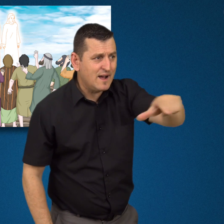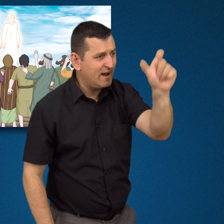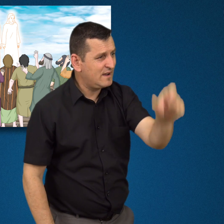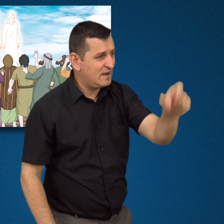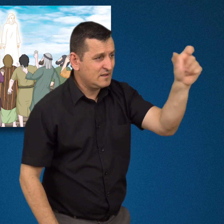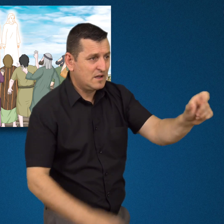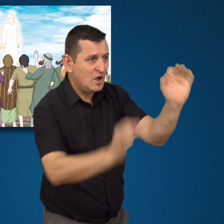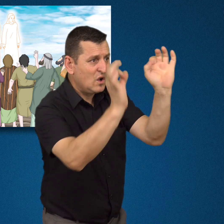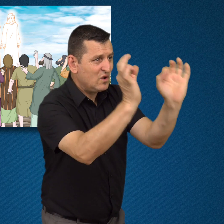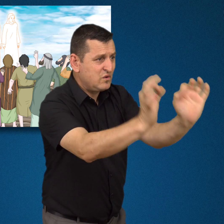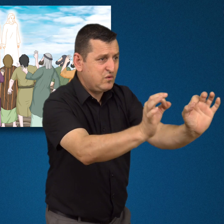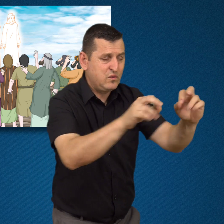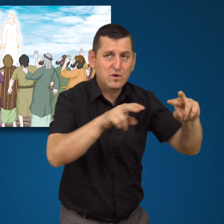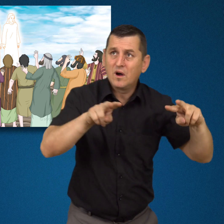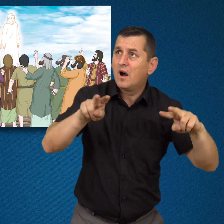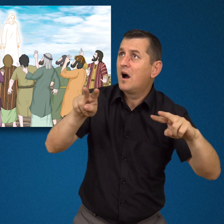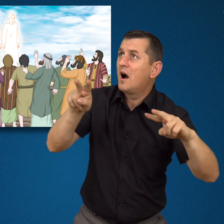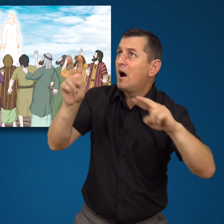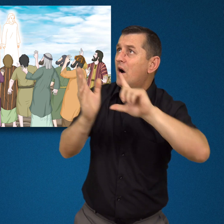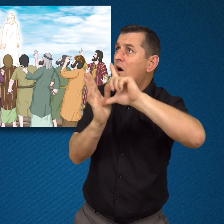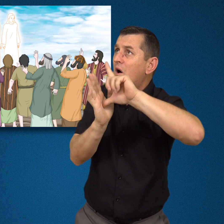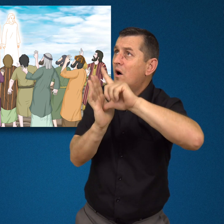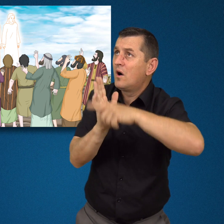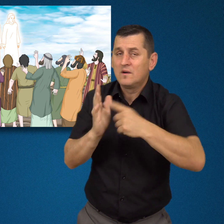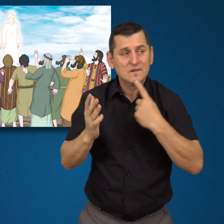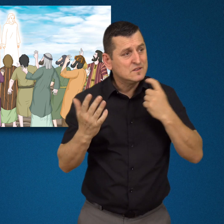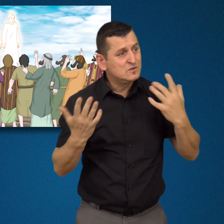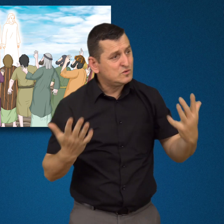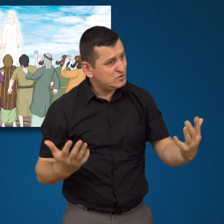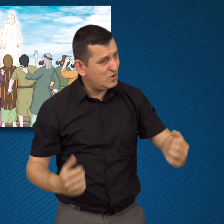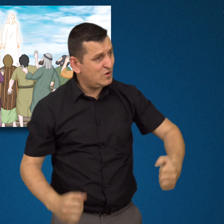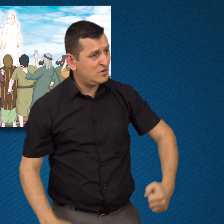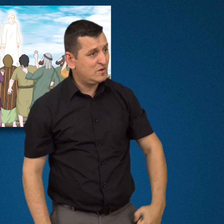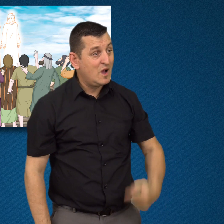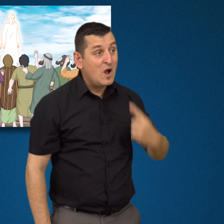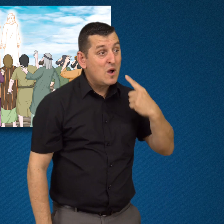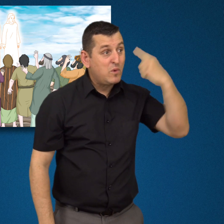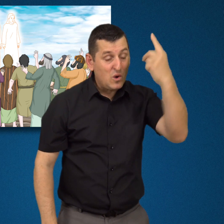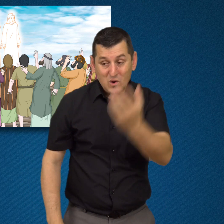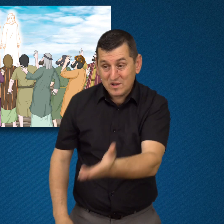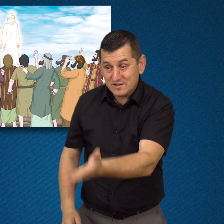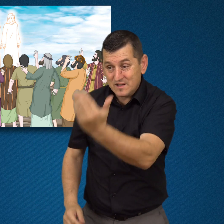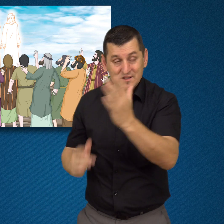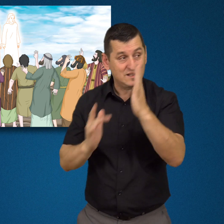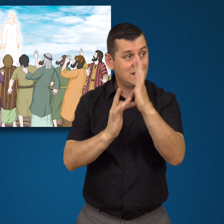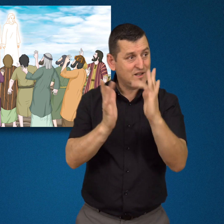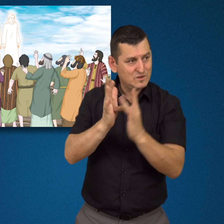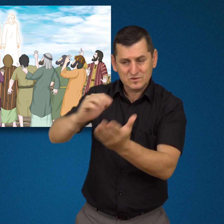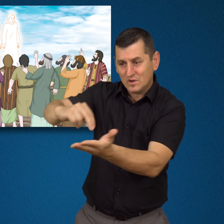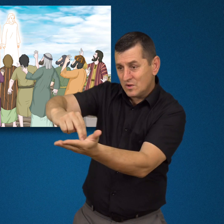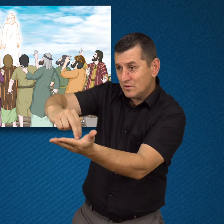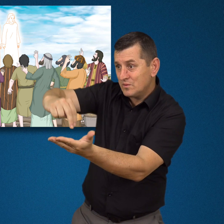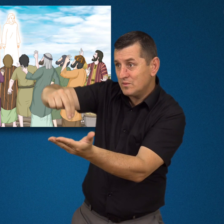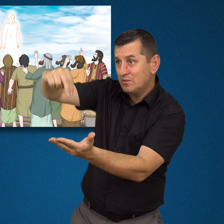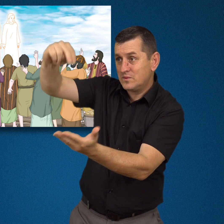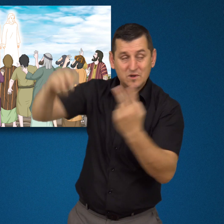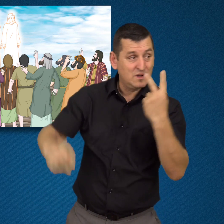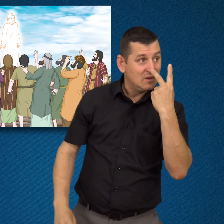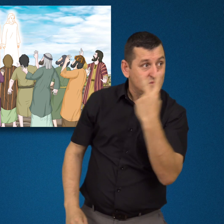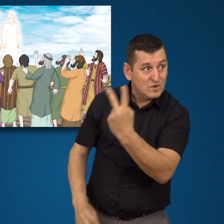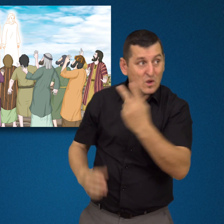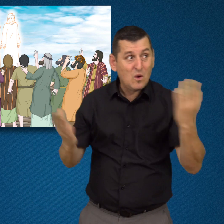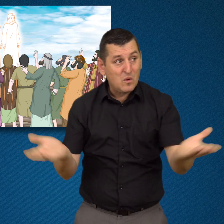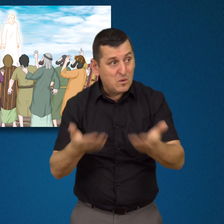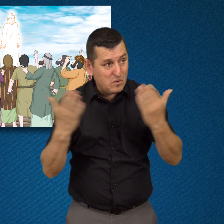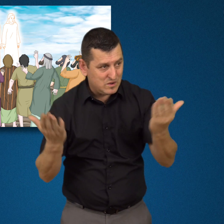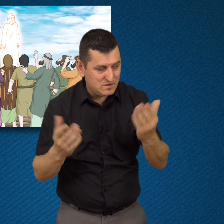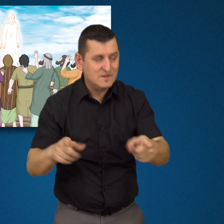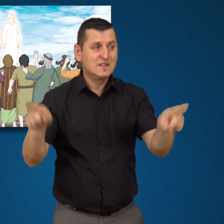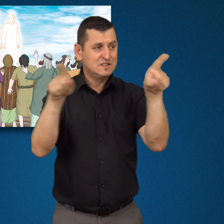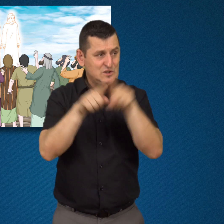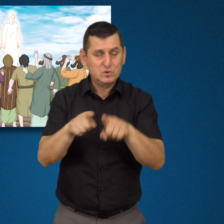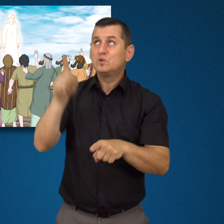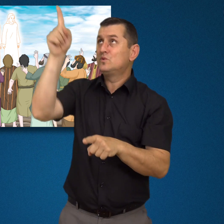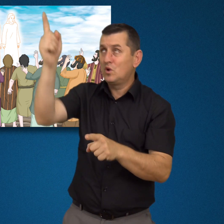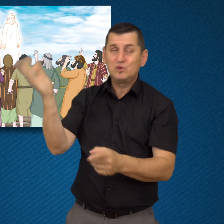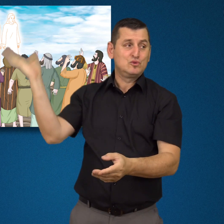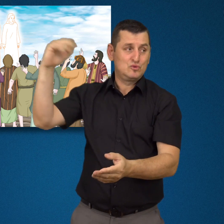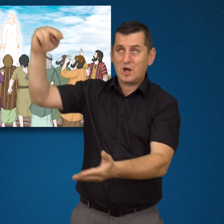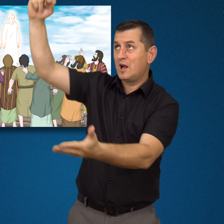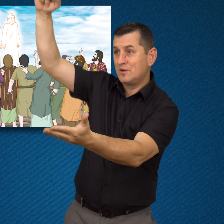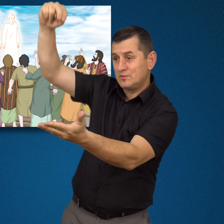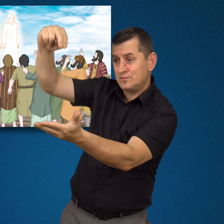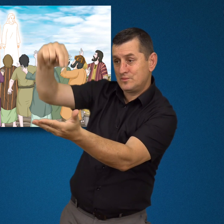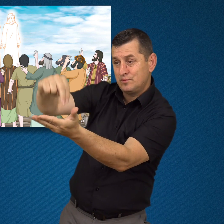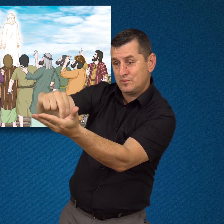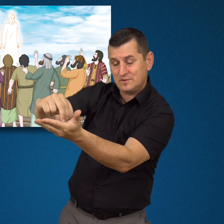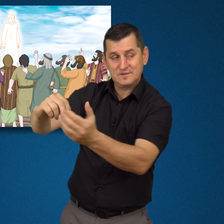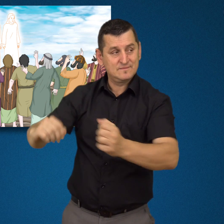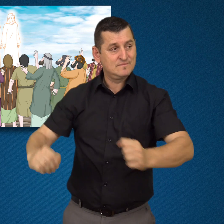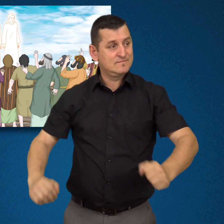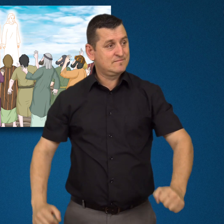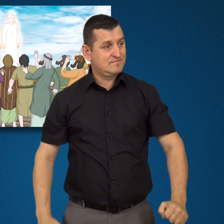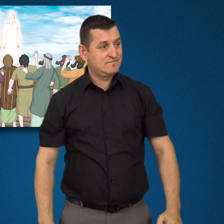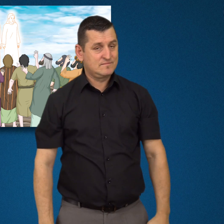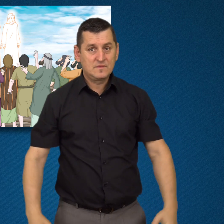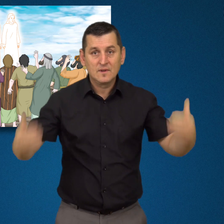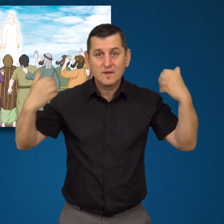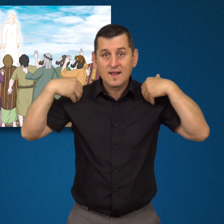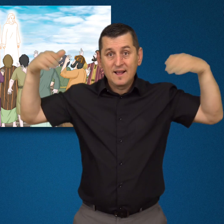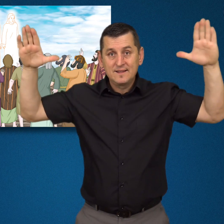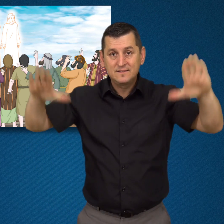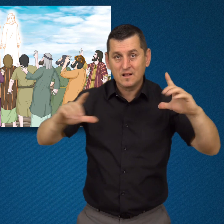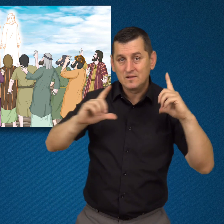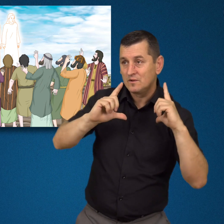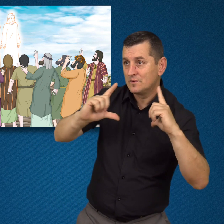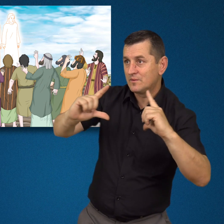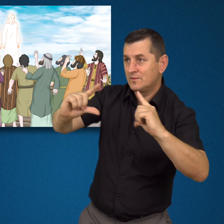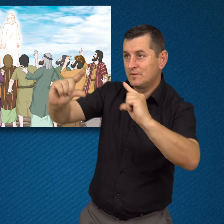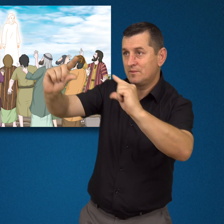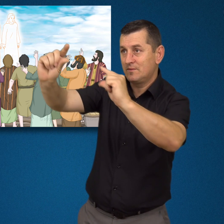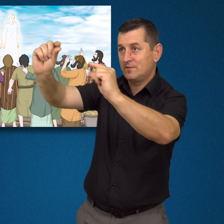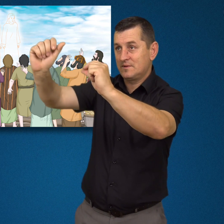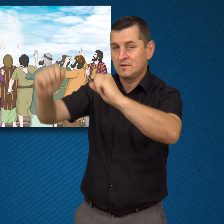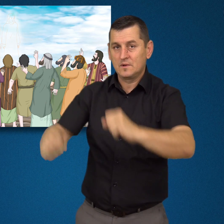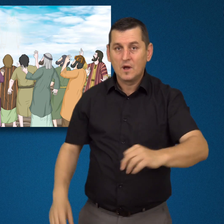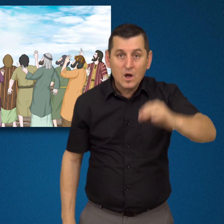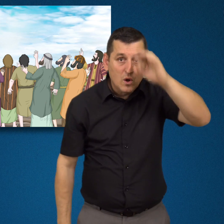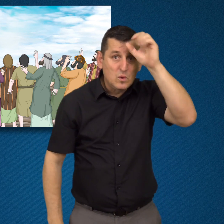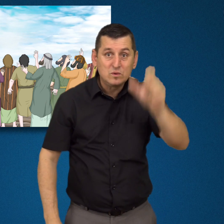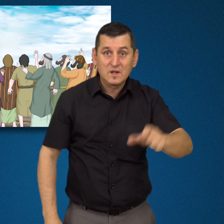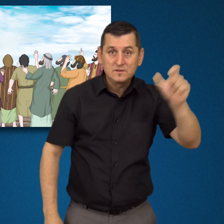“Men of Galilee,” they said, “why do you stand here looking into the sky?